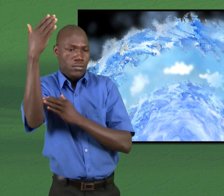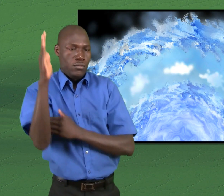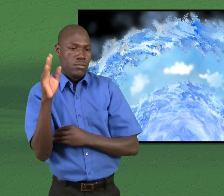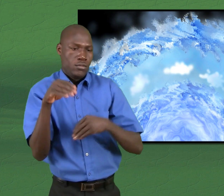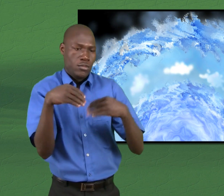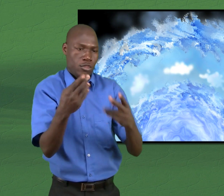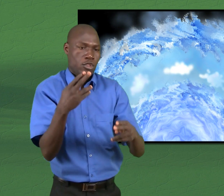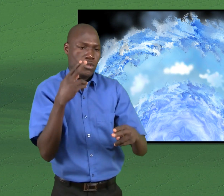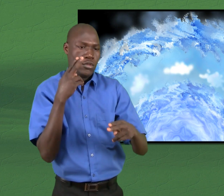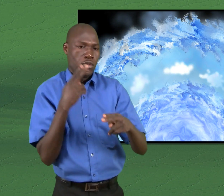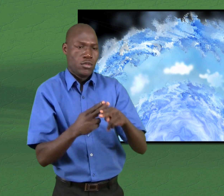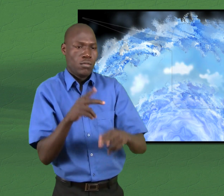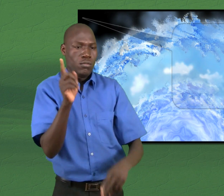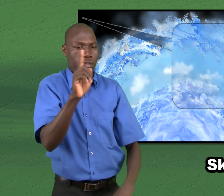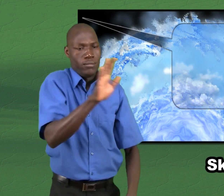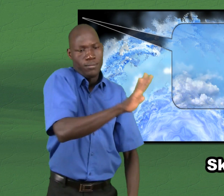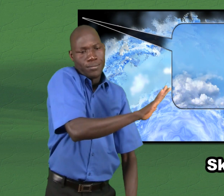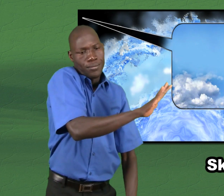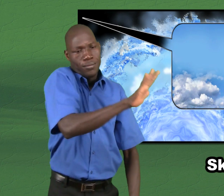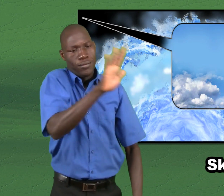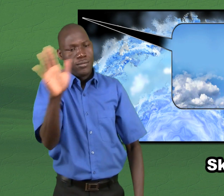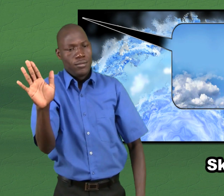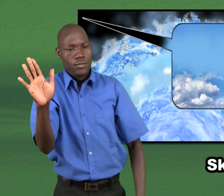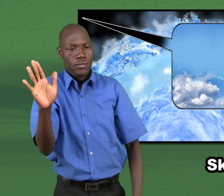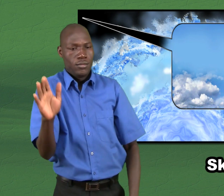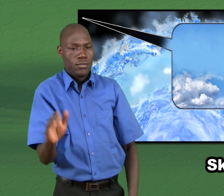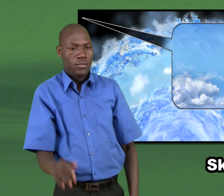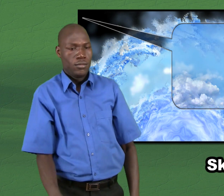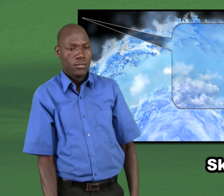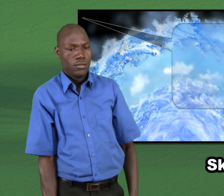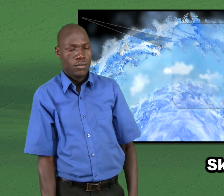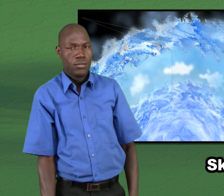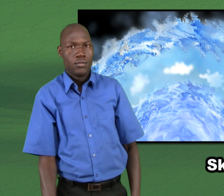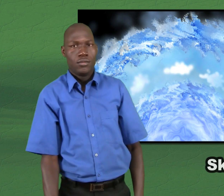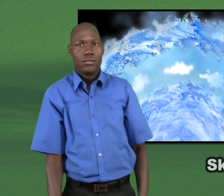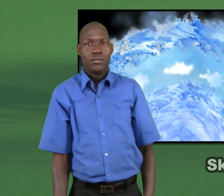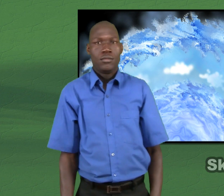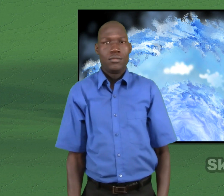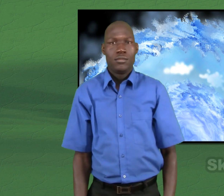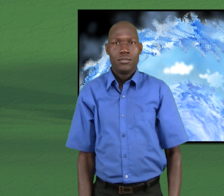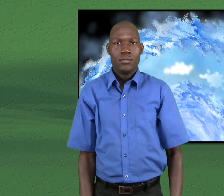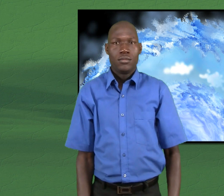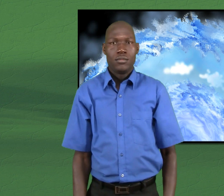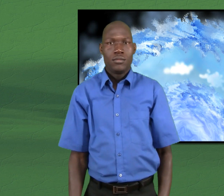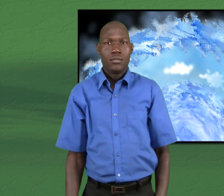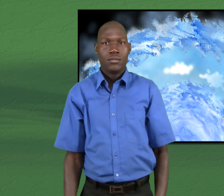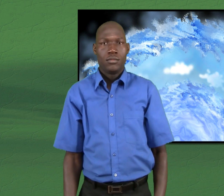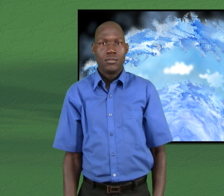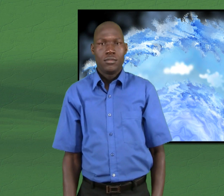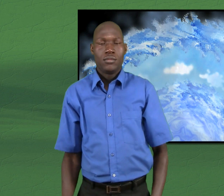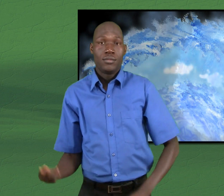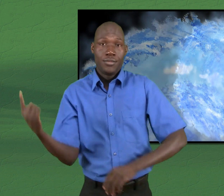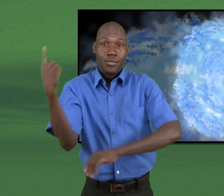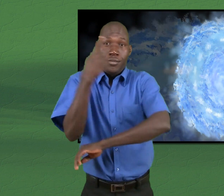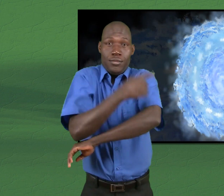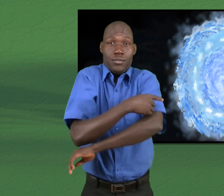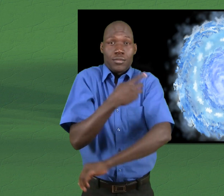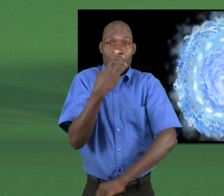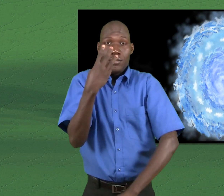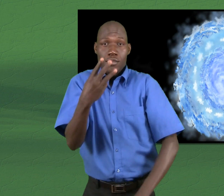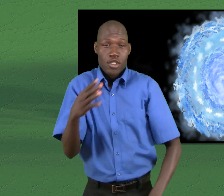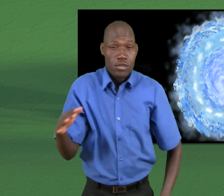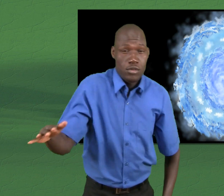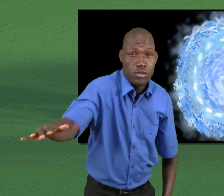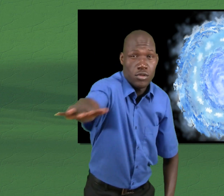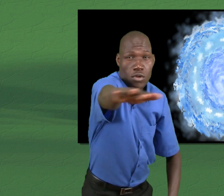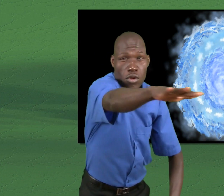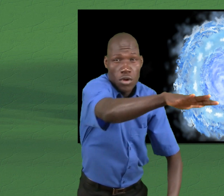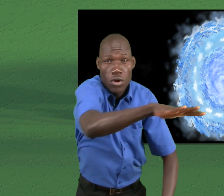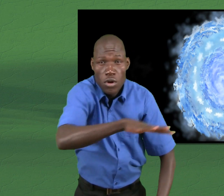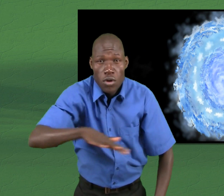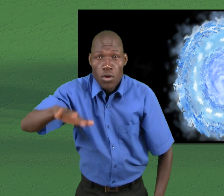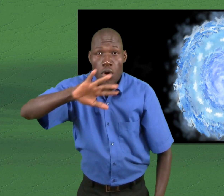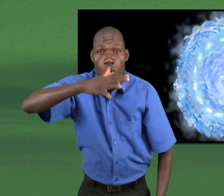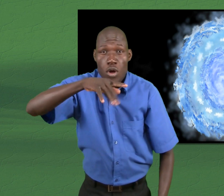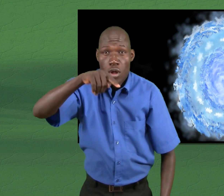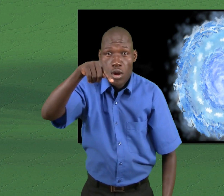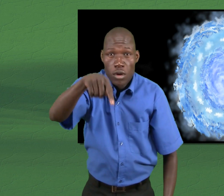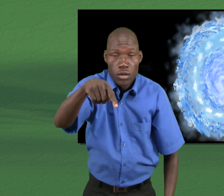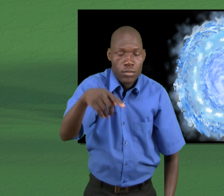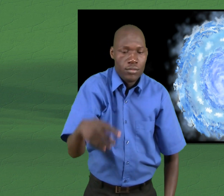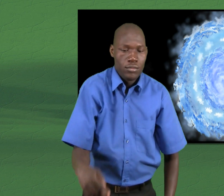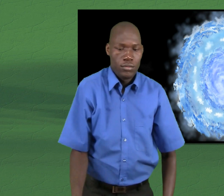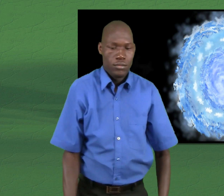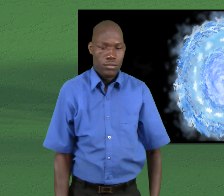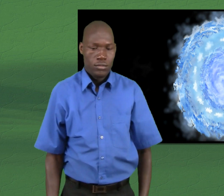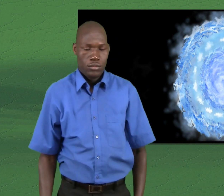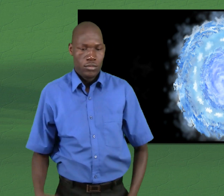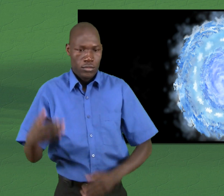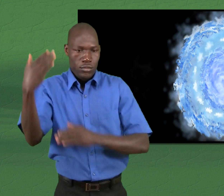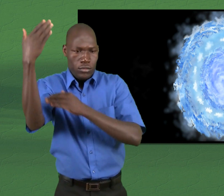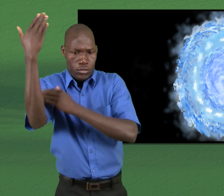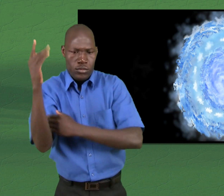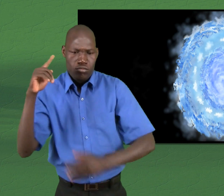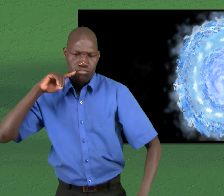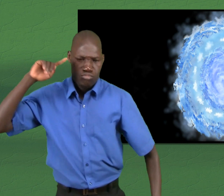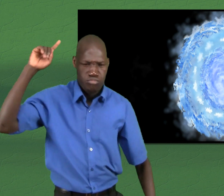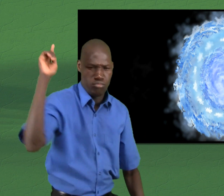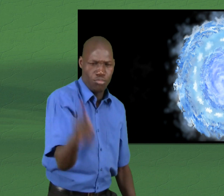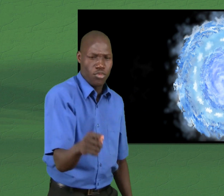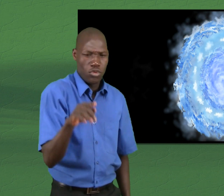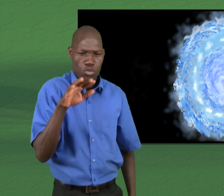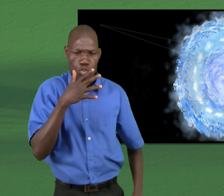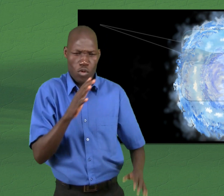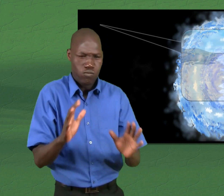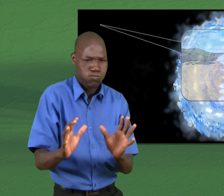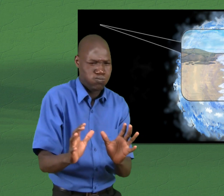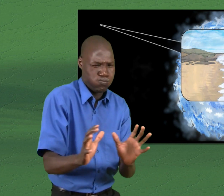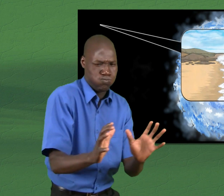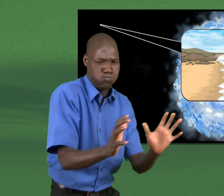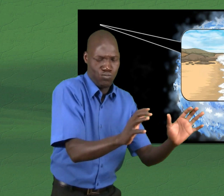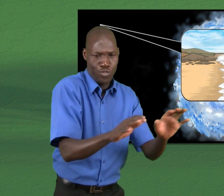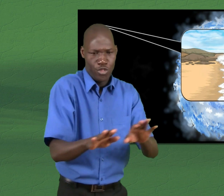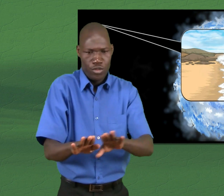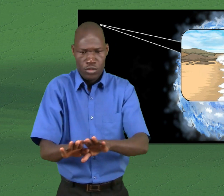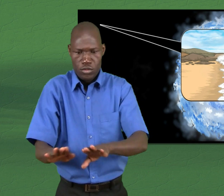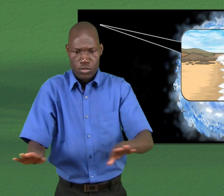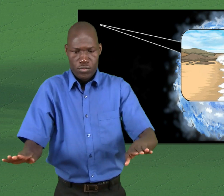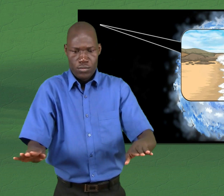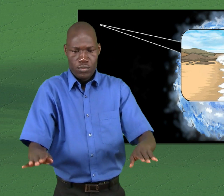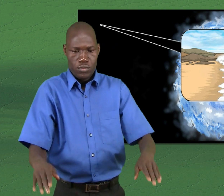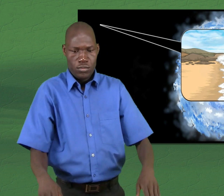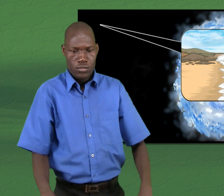And it was so. God called the expanse “sky.” And there was evening, and there was morning—the second day.